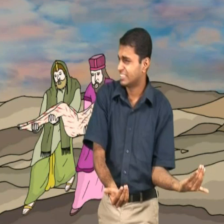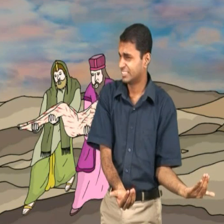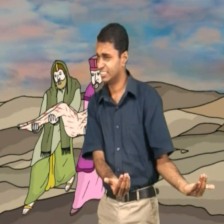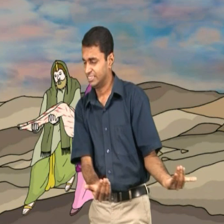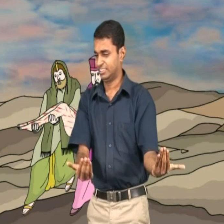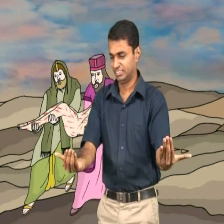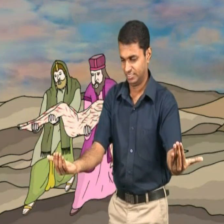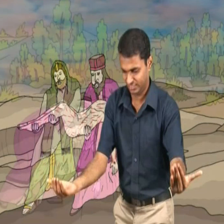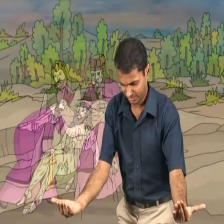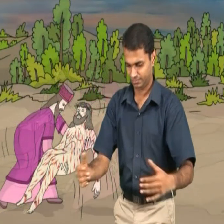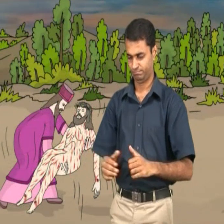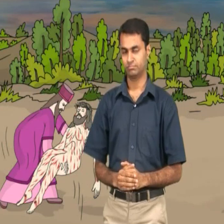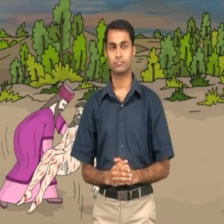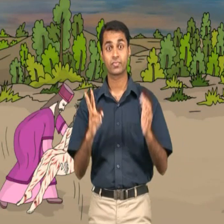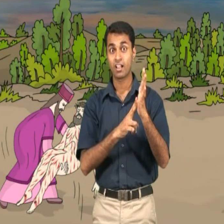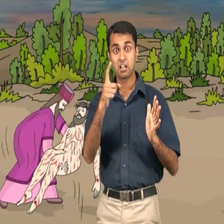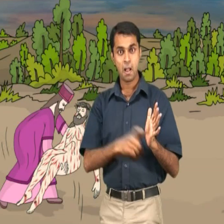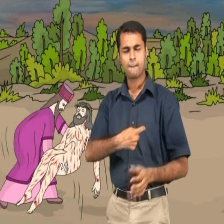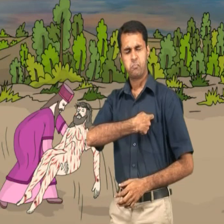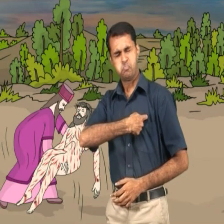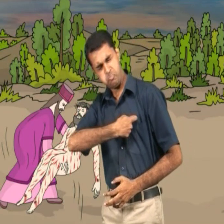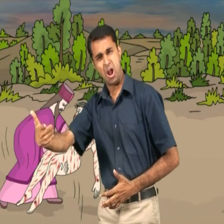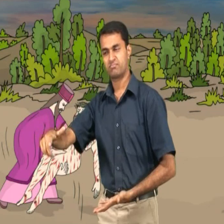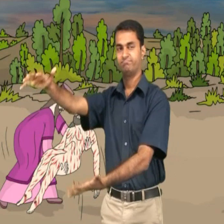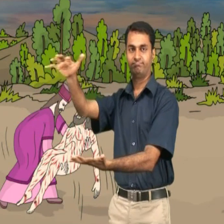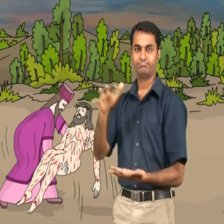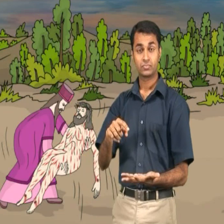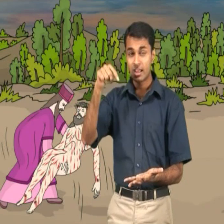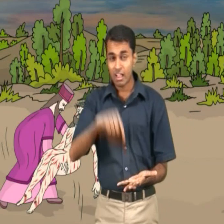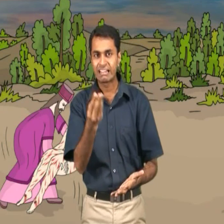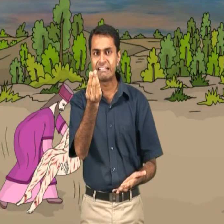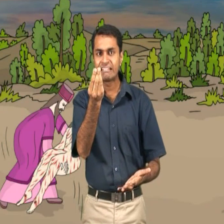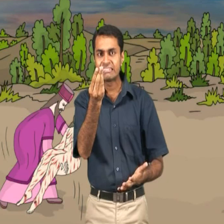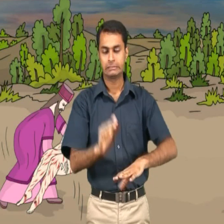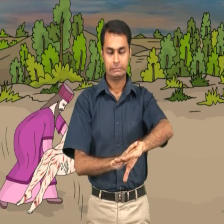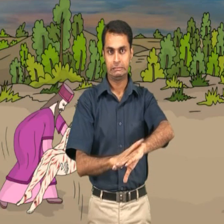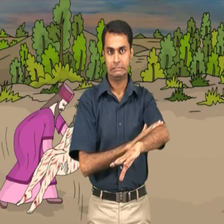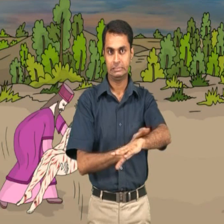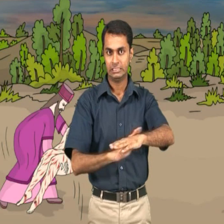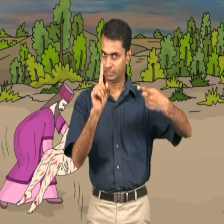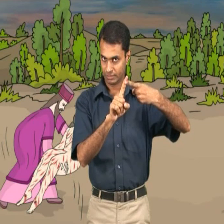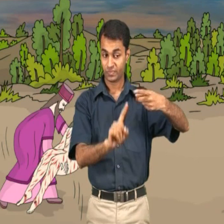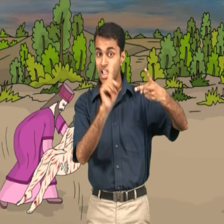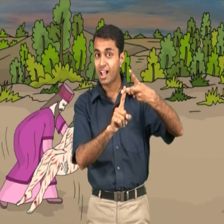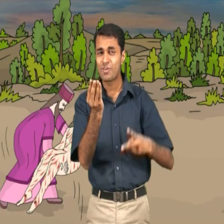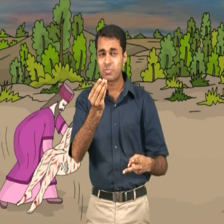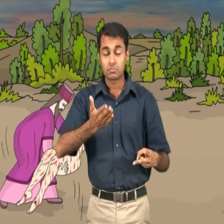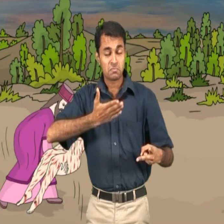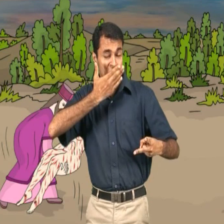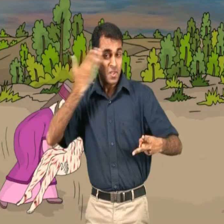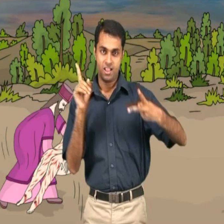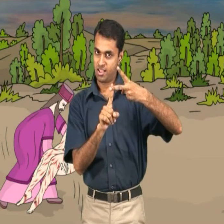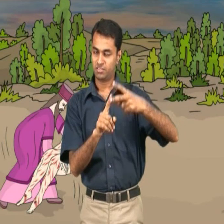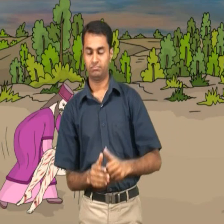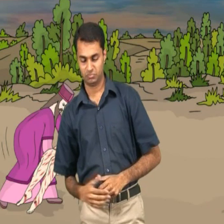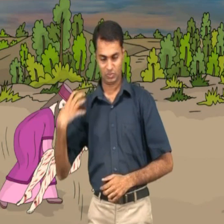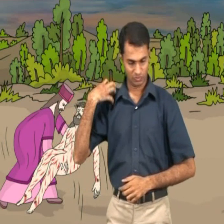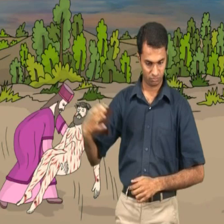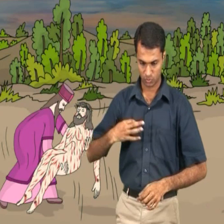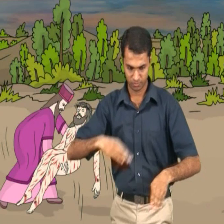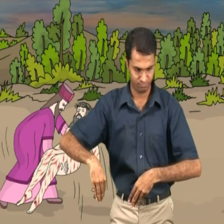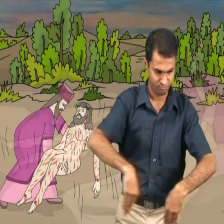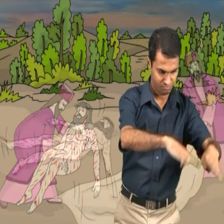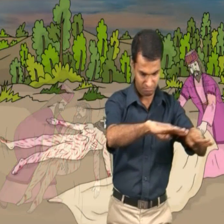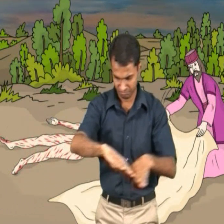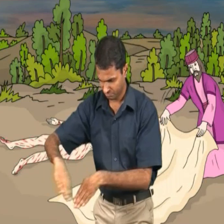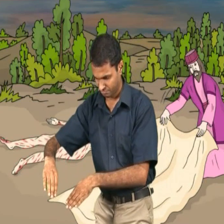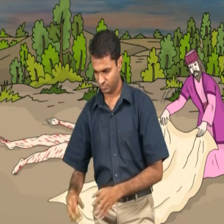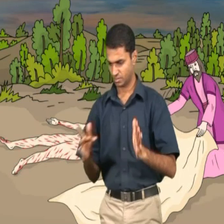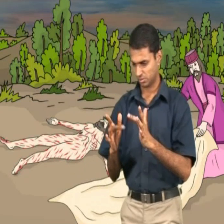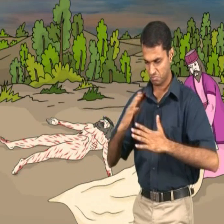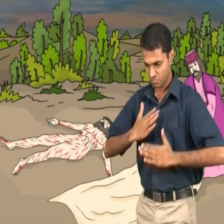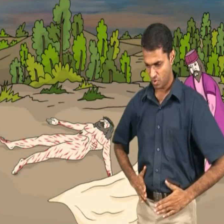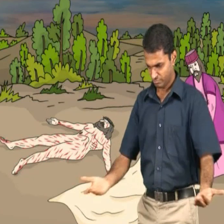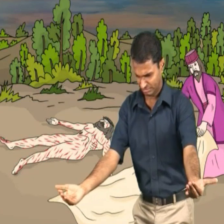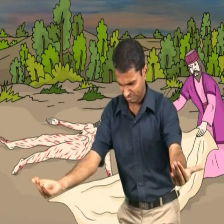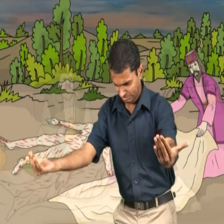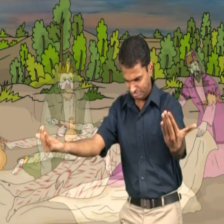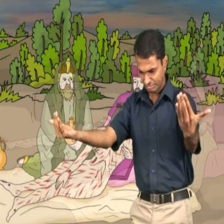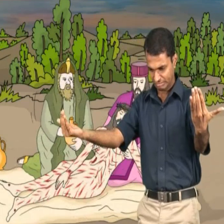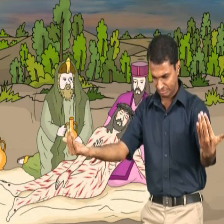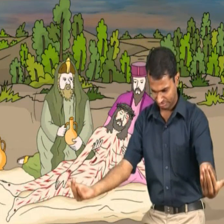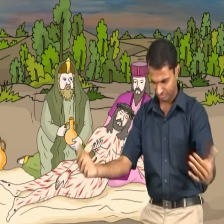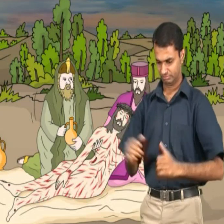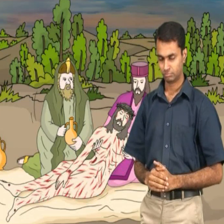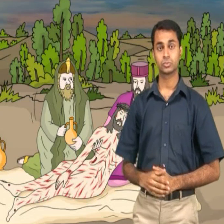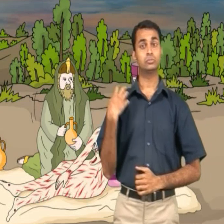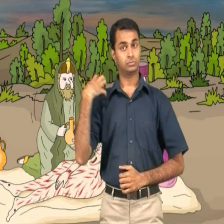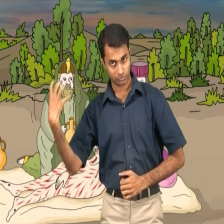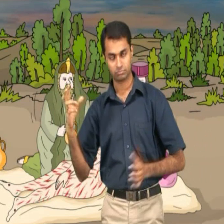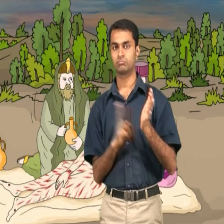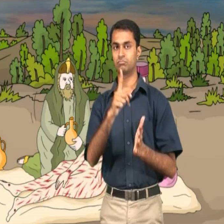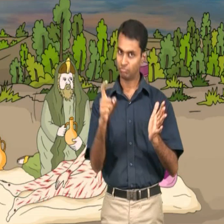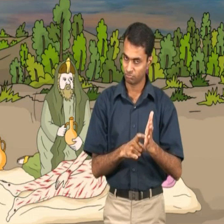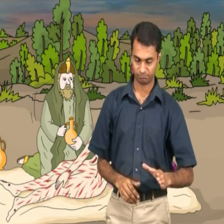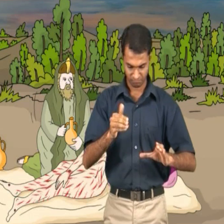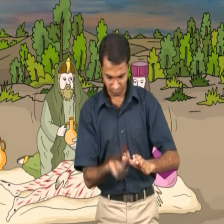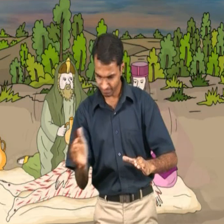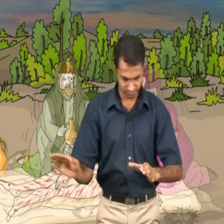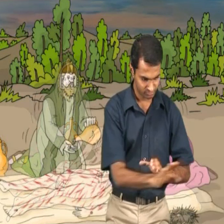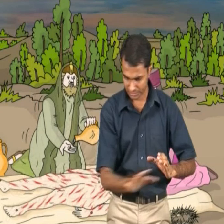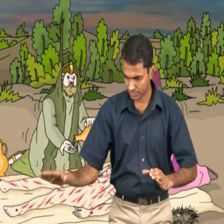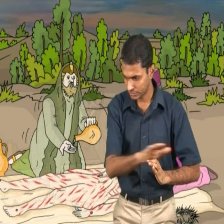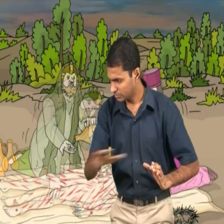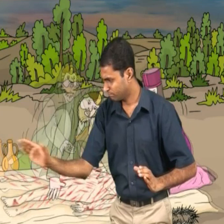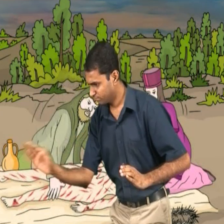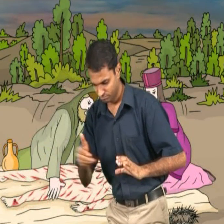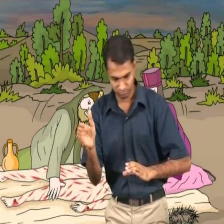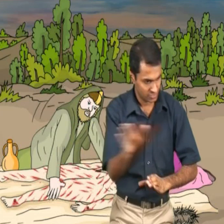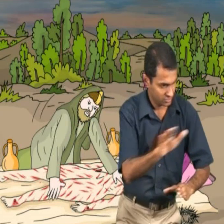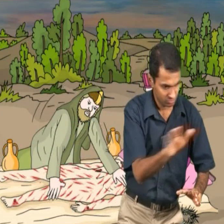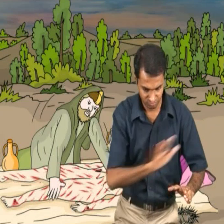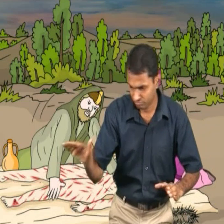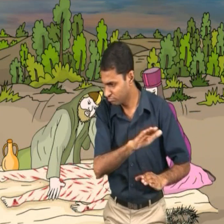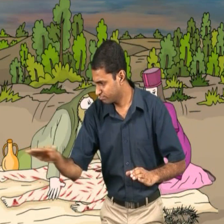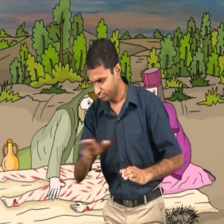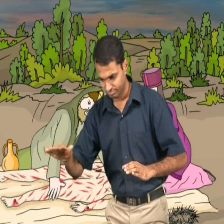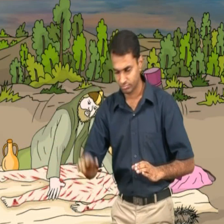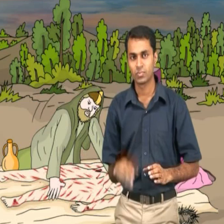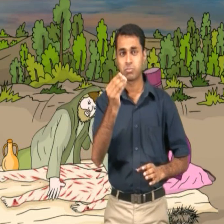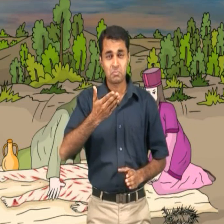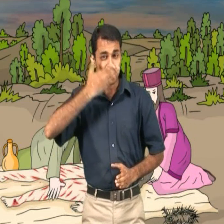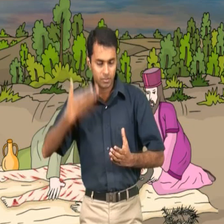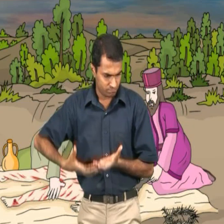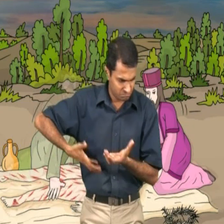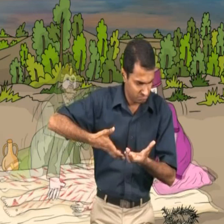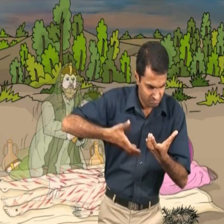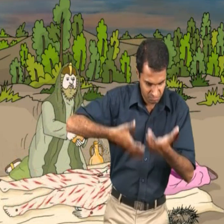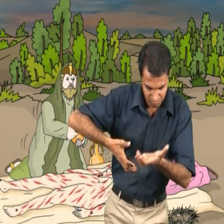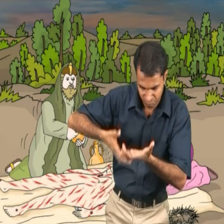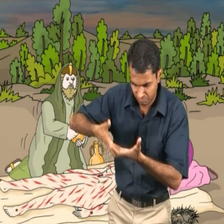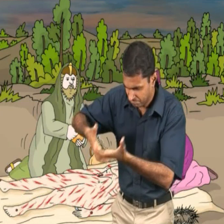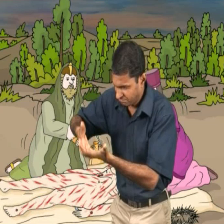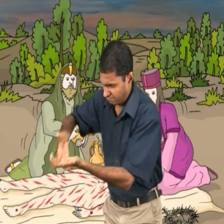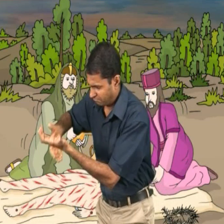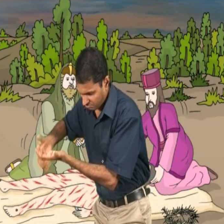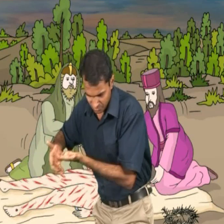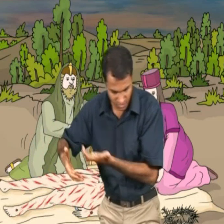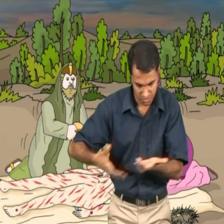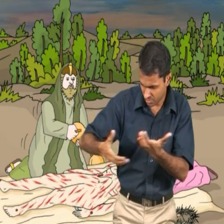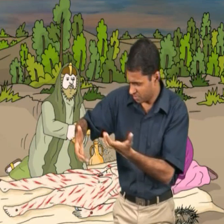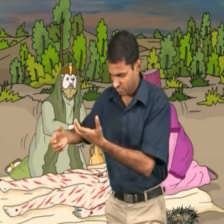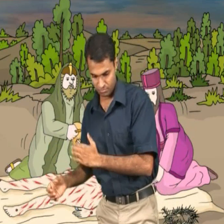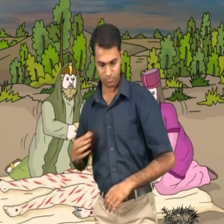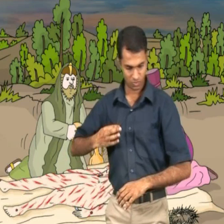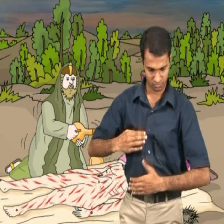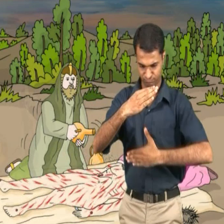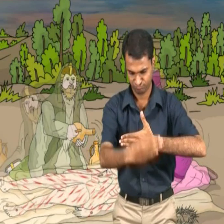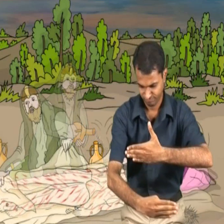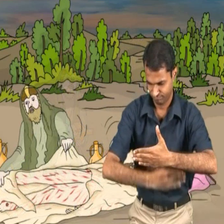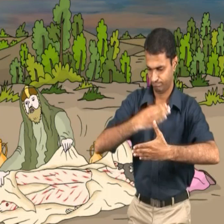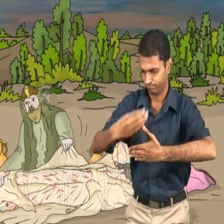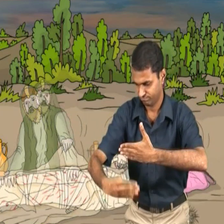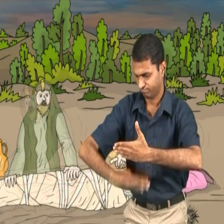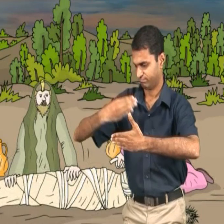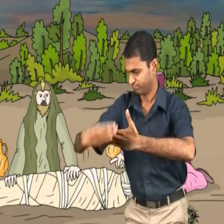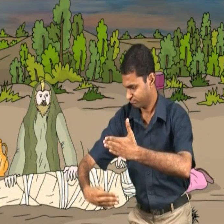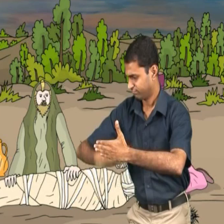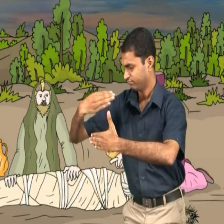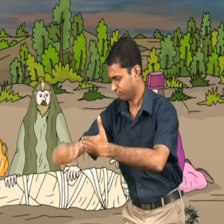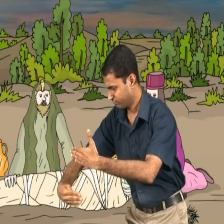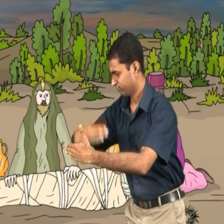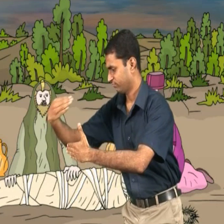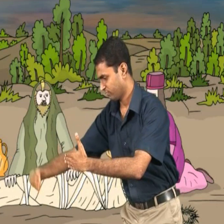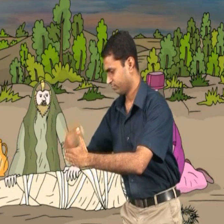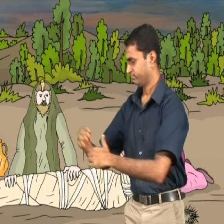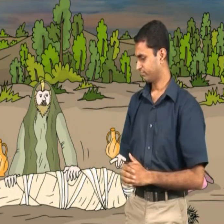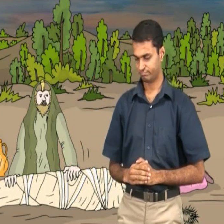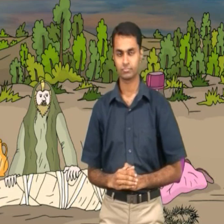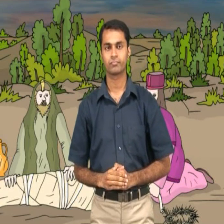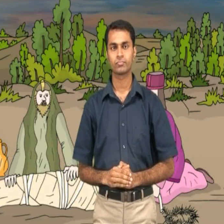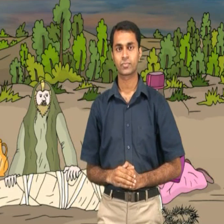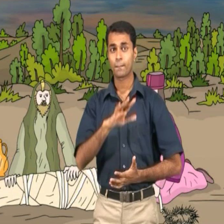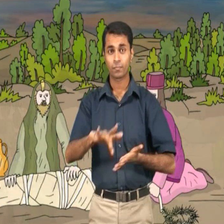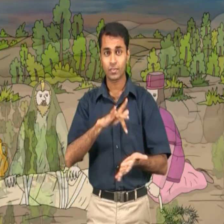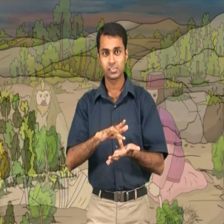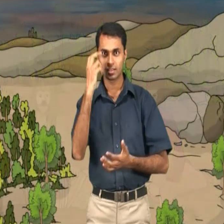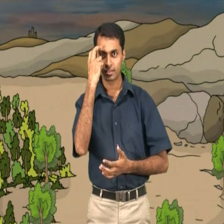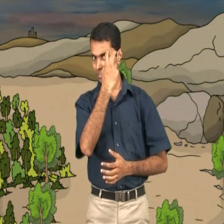So they took the body of Jesus and wrapped it in linen cloths with the spices, according to the Jewish burial custom.